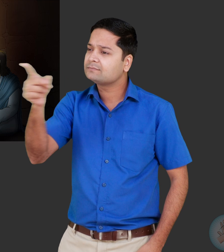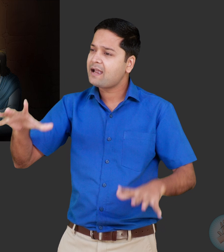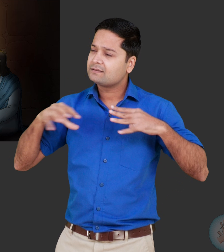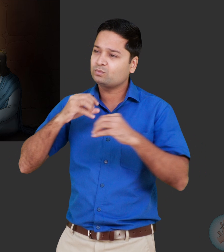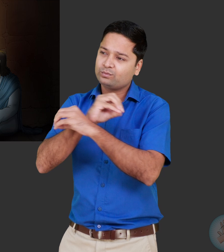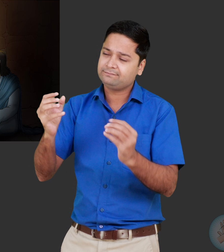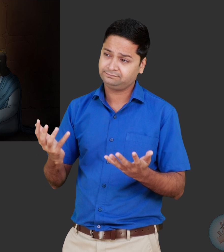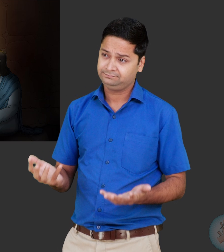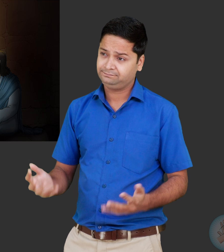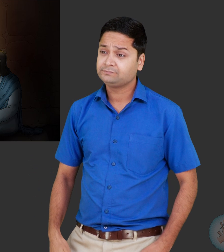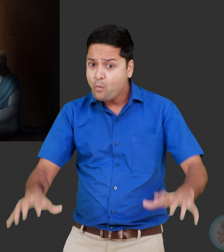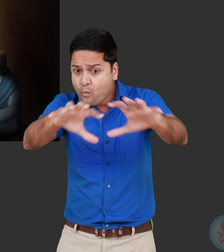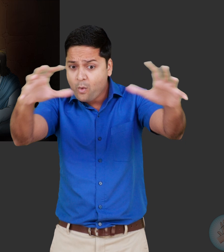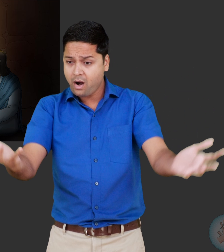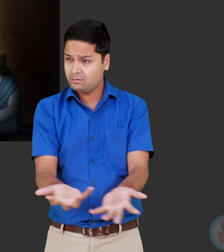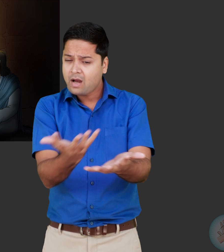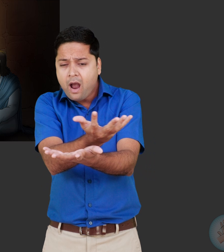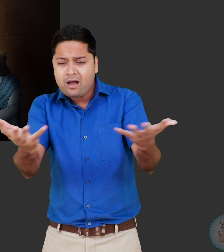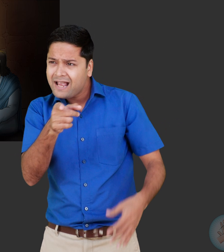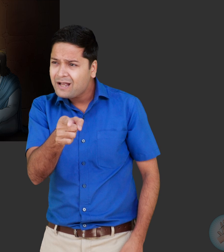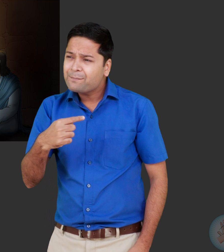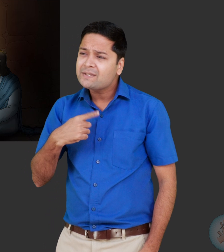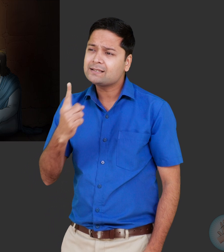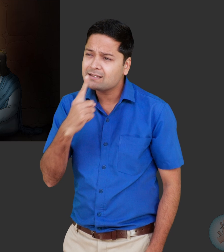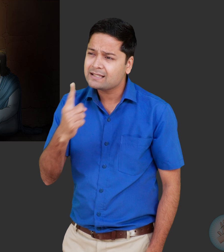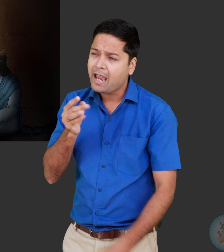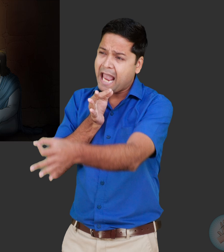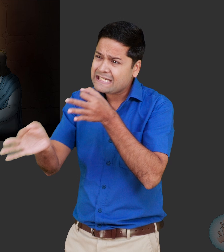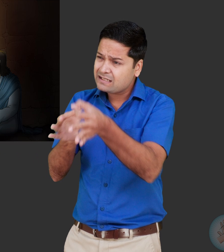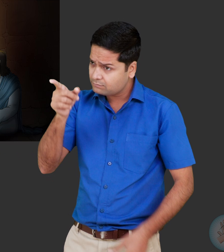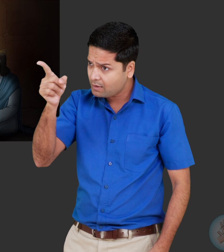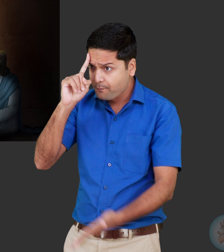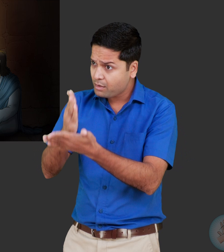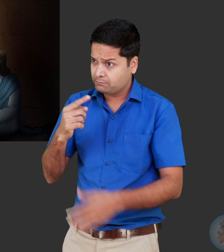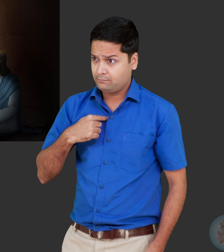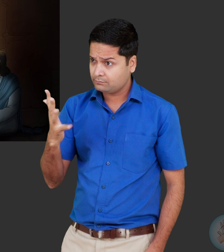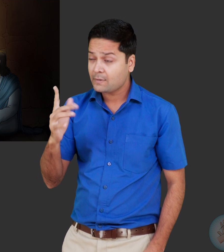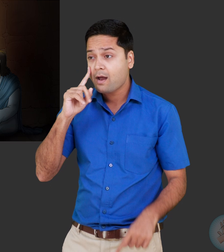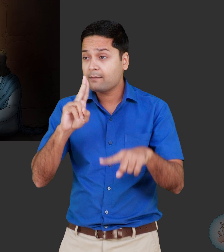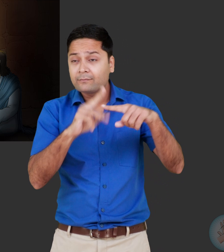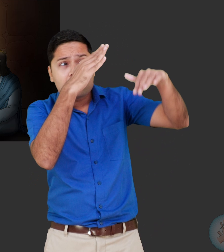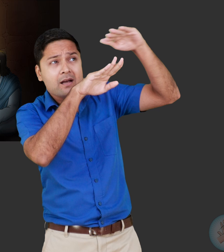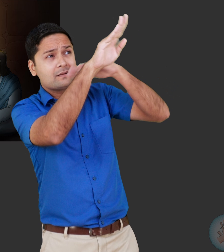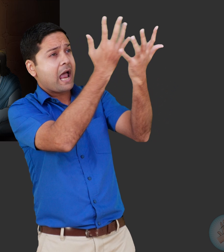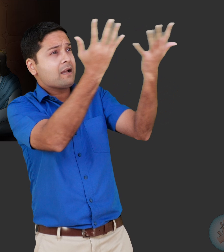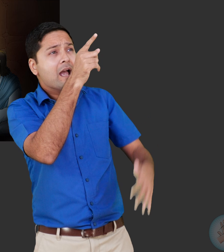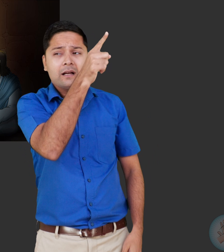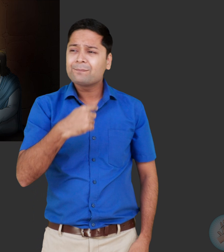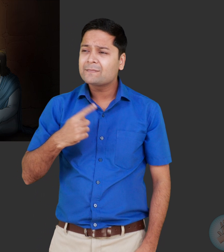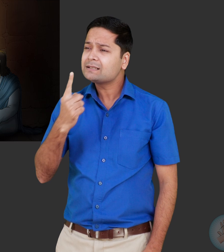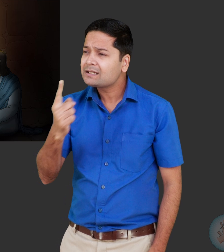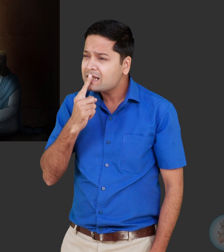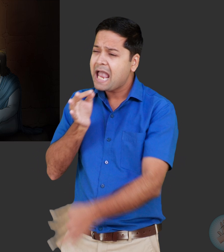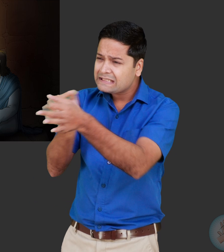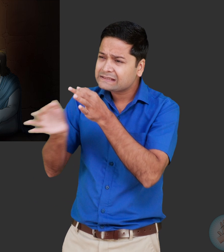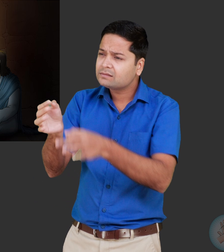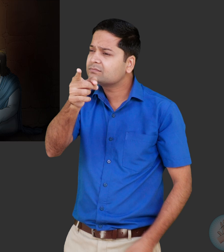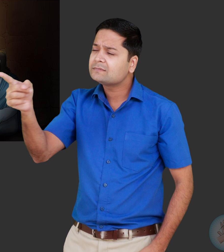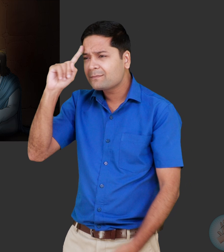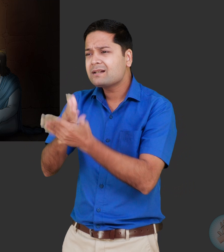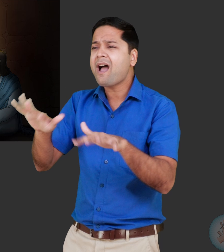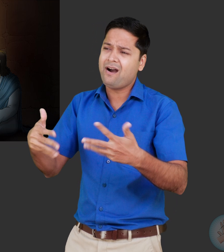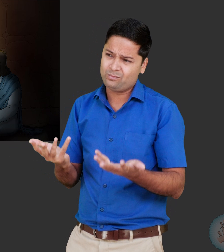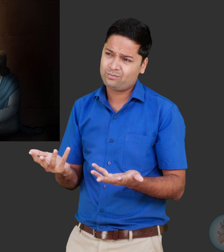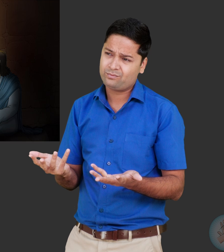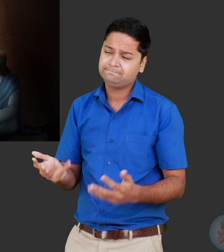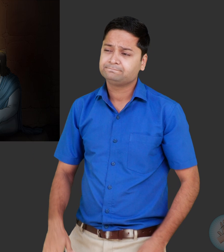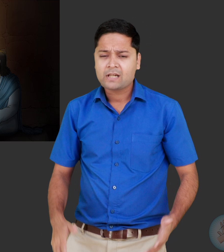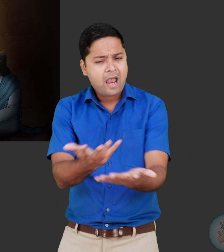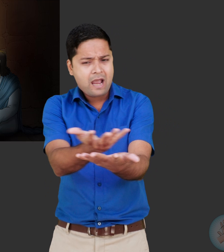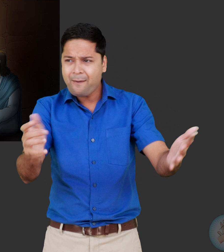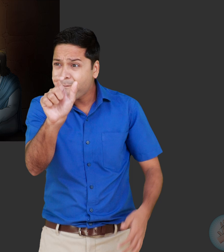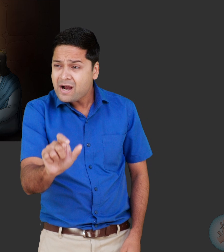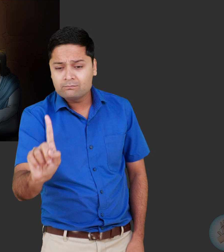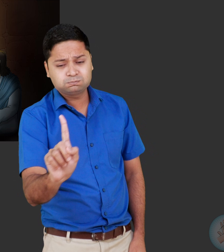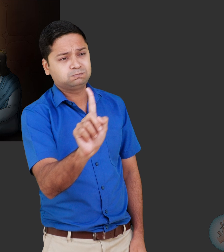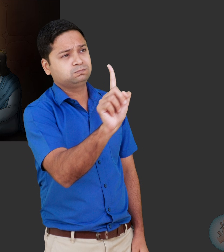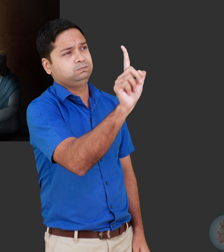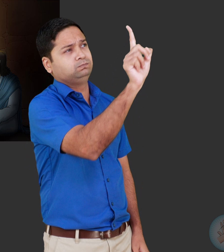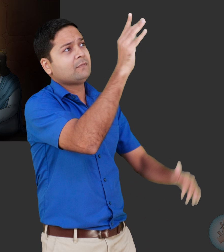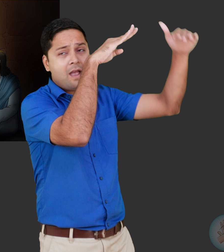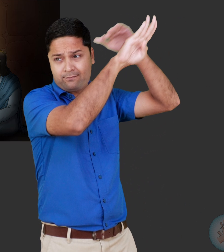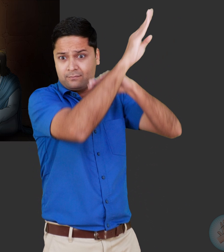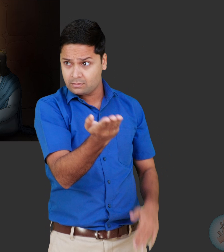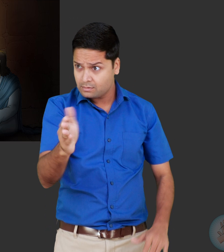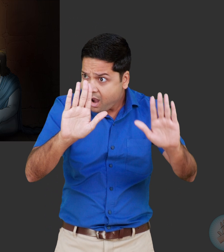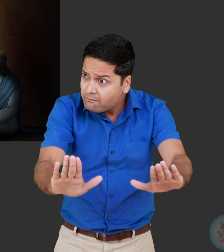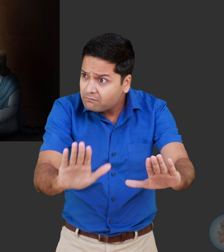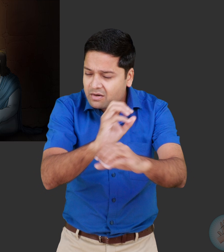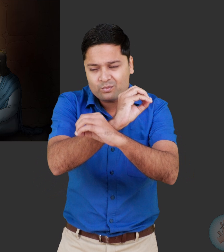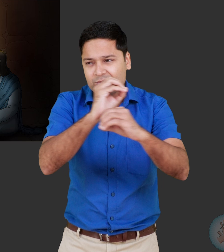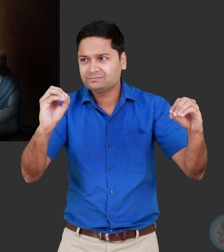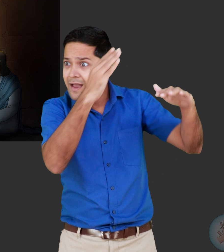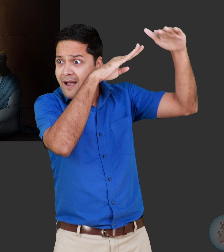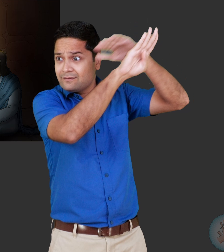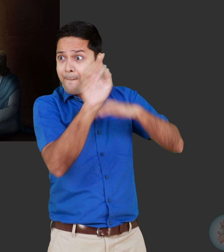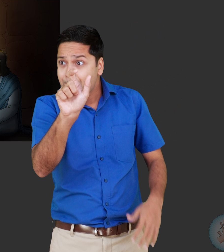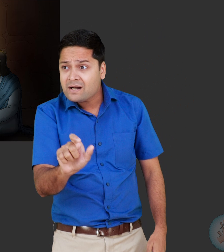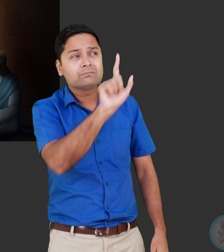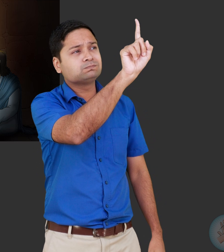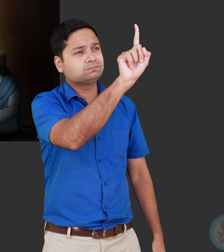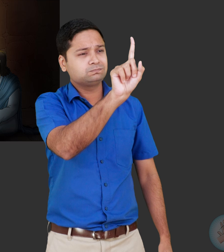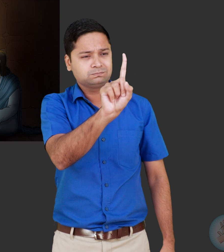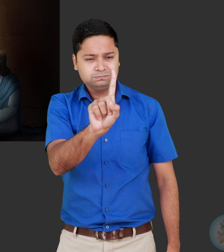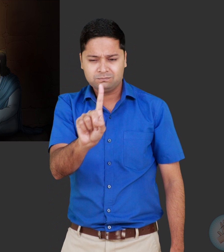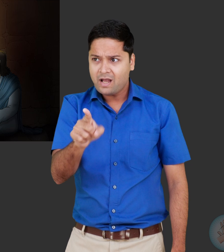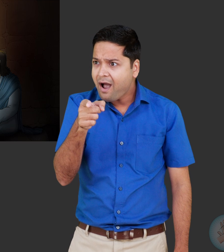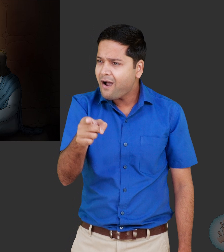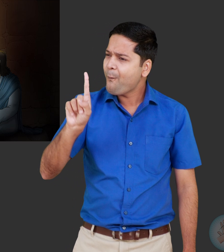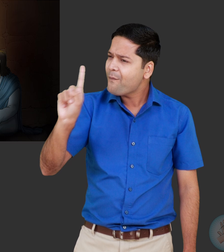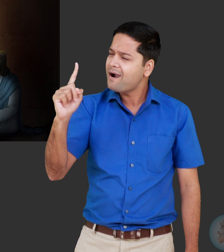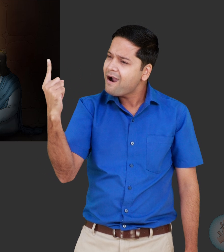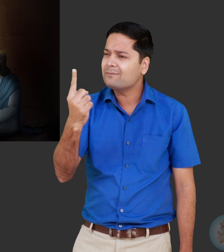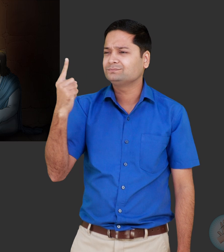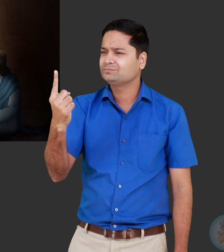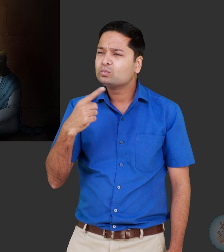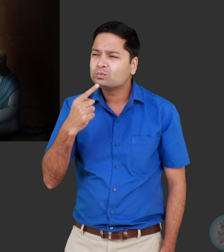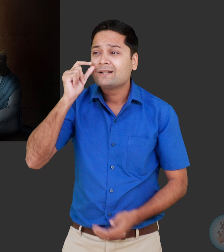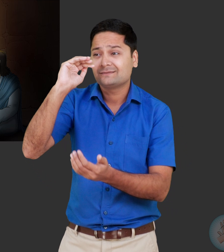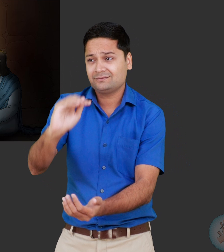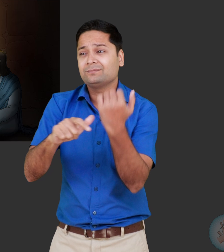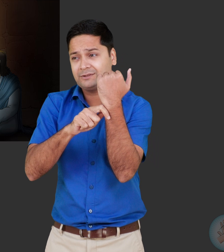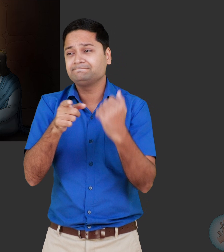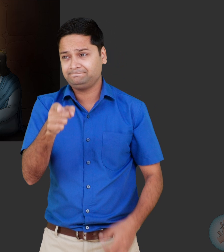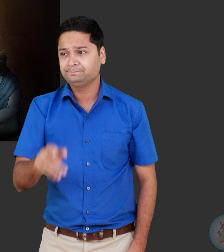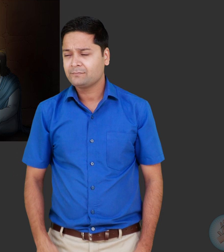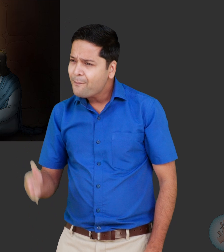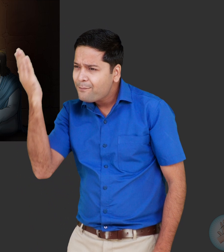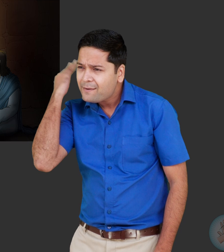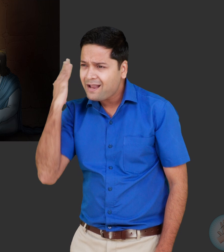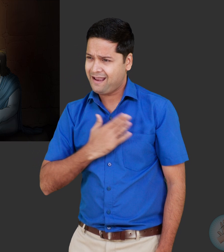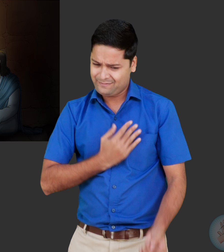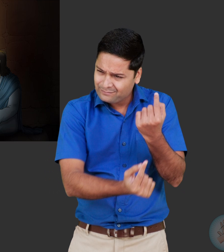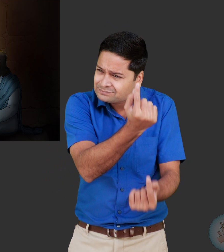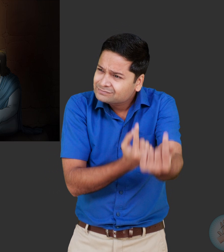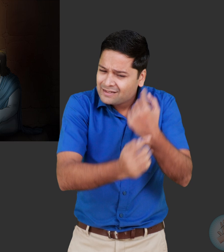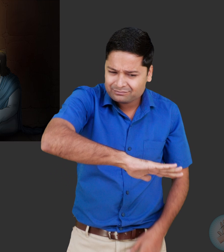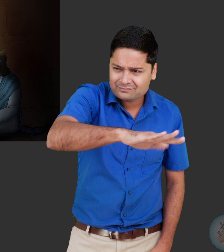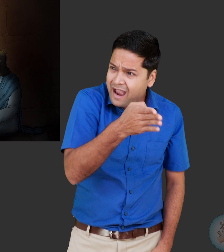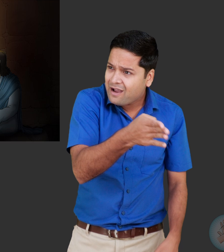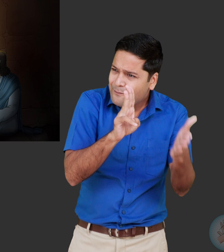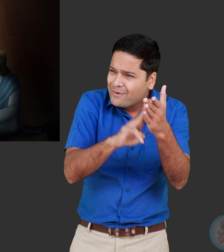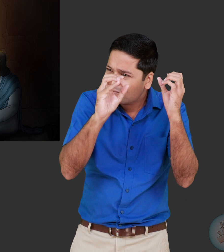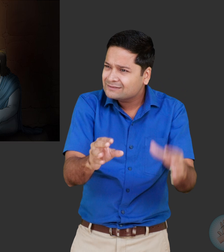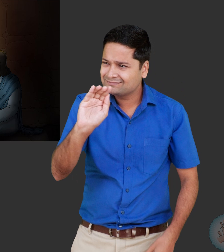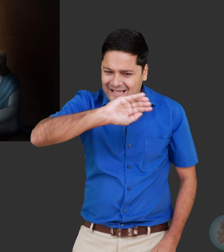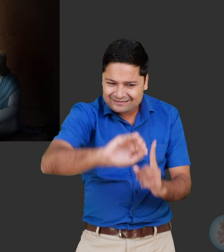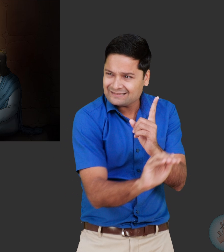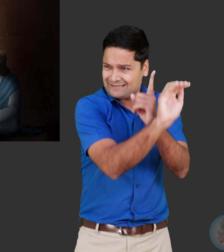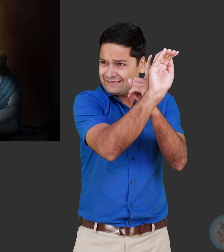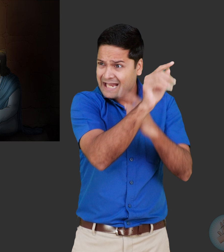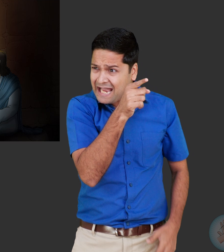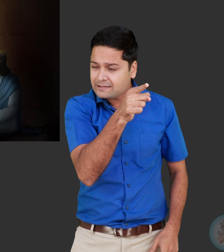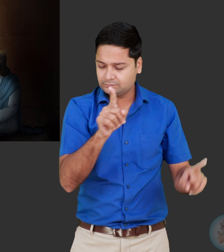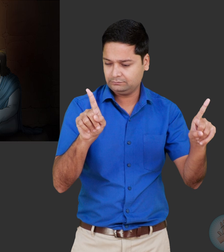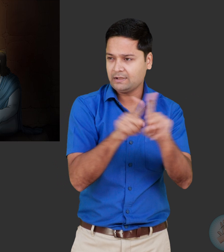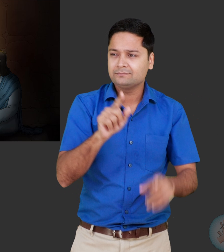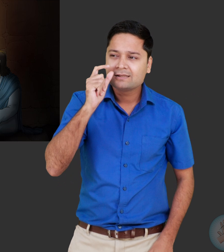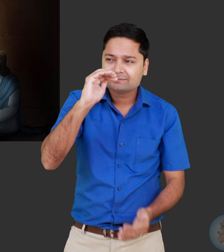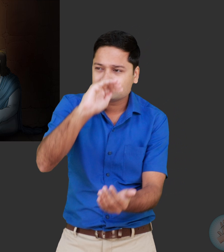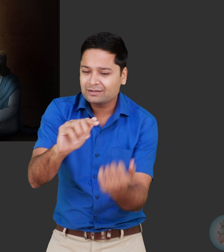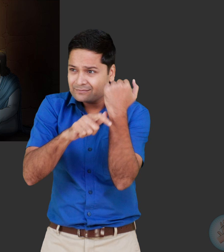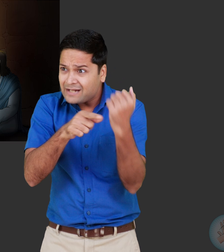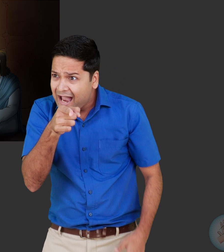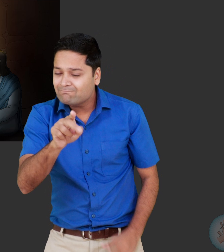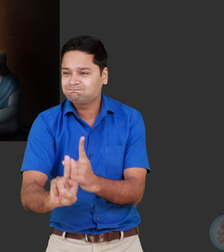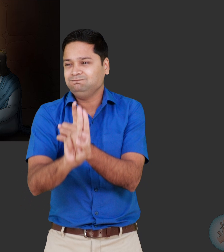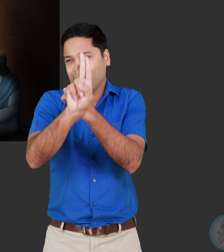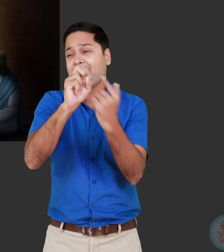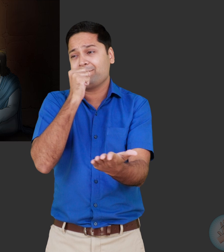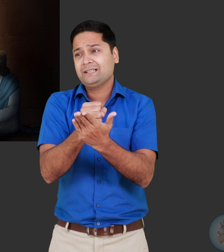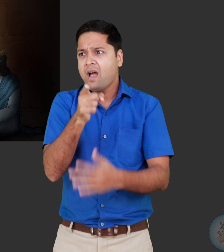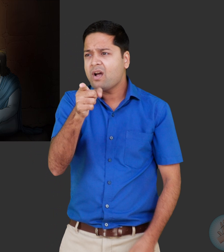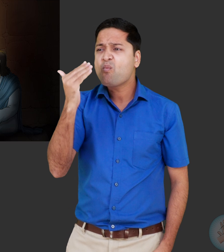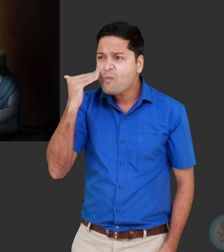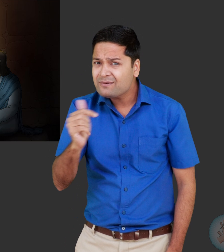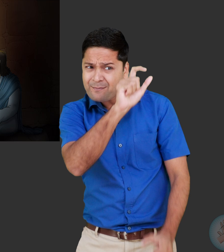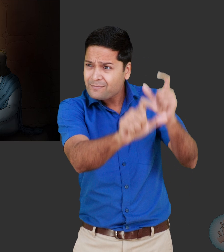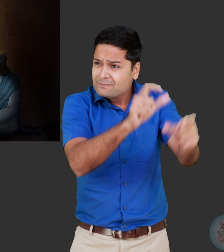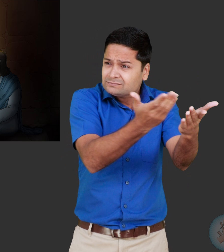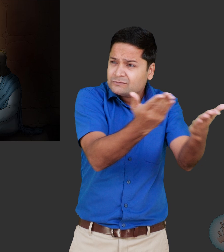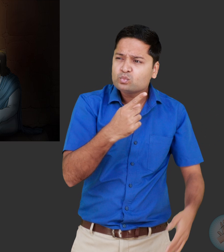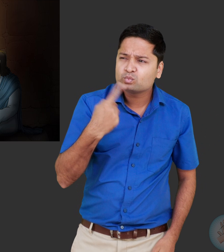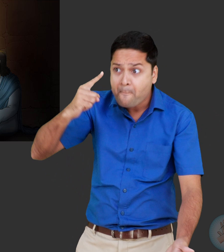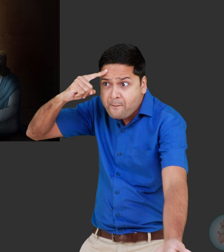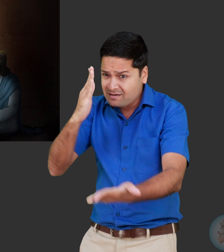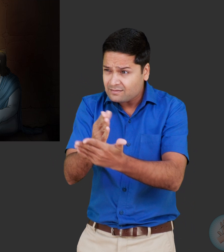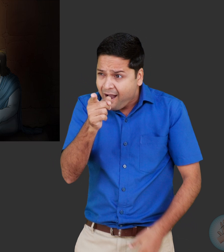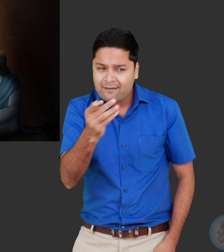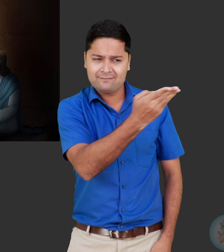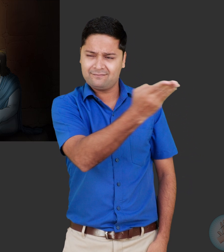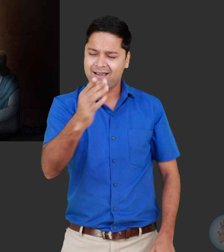If I have told you about earthly things and you do not believe, how will you believe if I tell you about heavenly things? No one has ascended into heaven except the One who descended from heaven—the Son of Man.